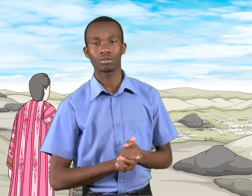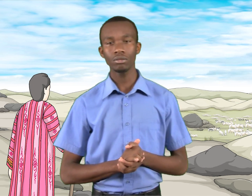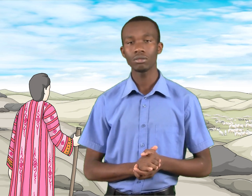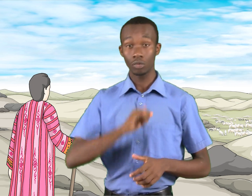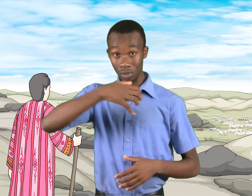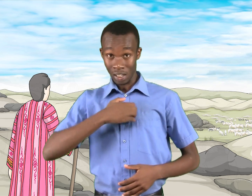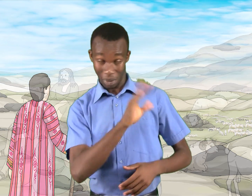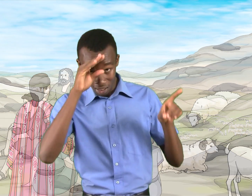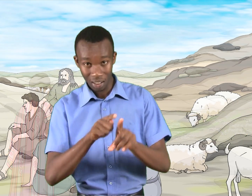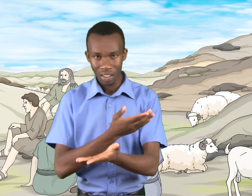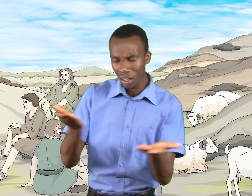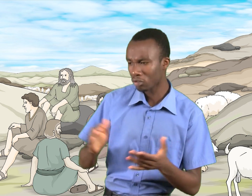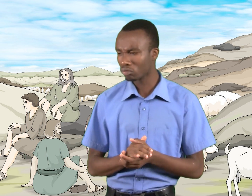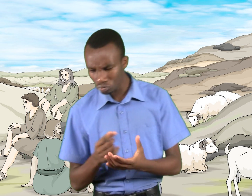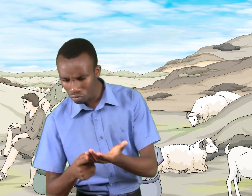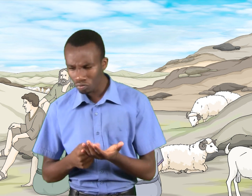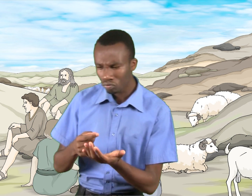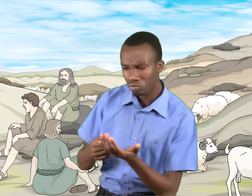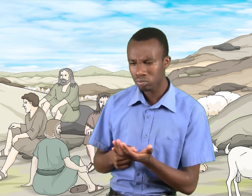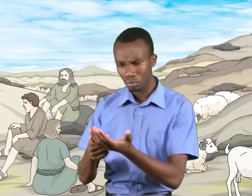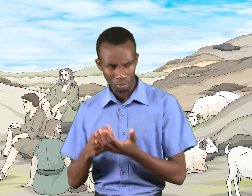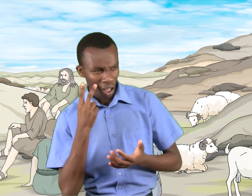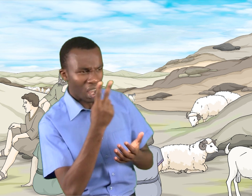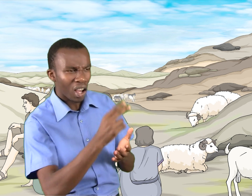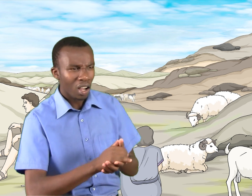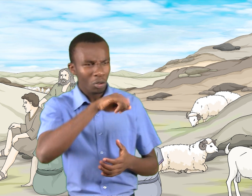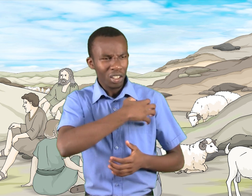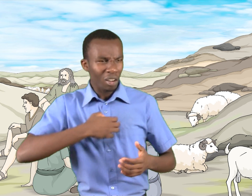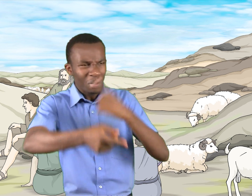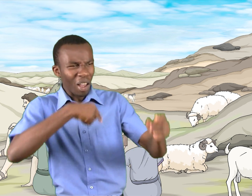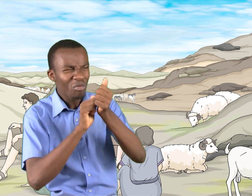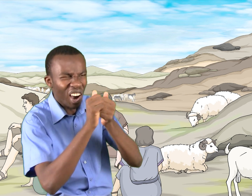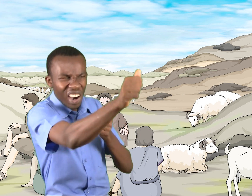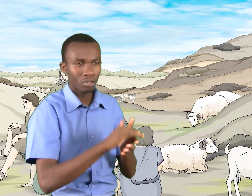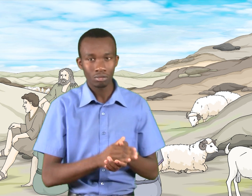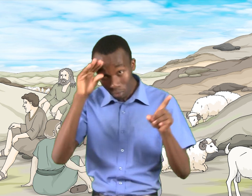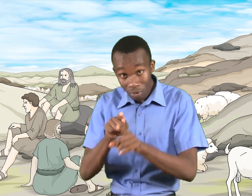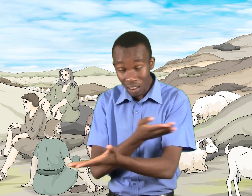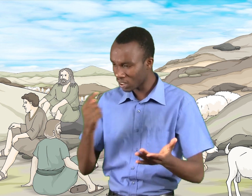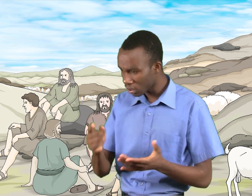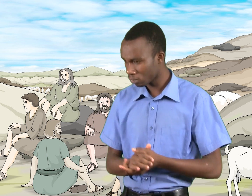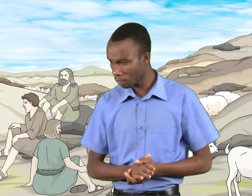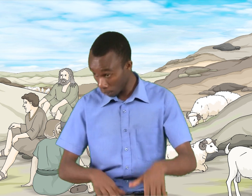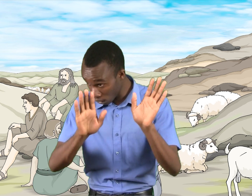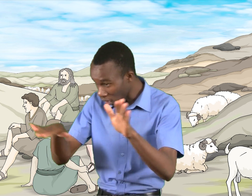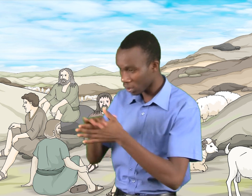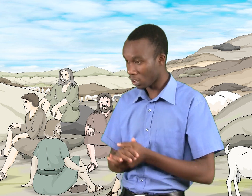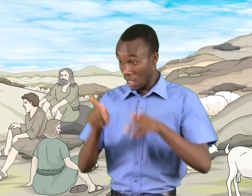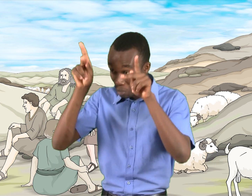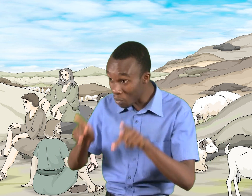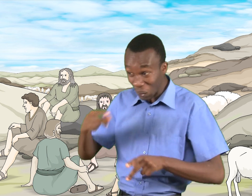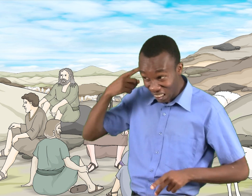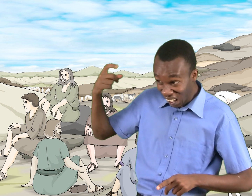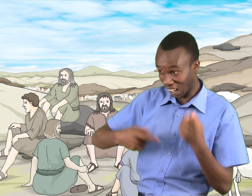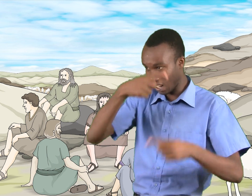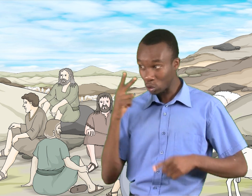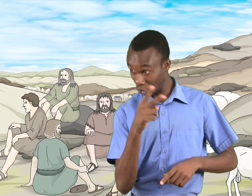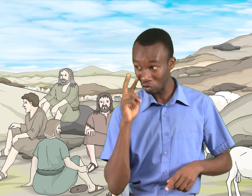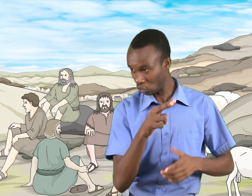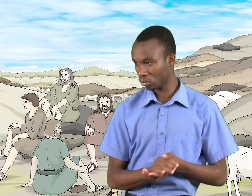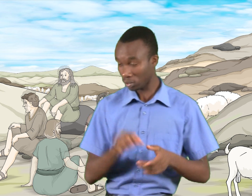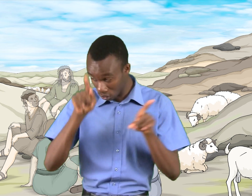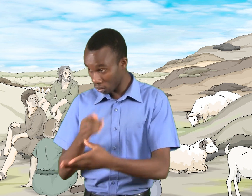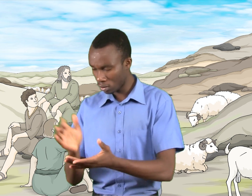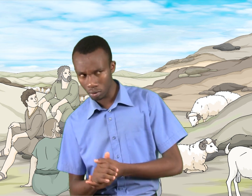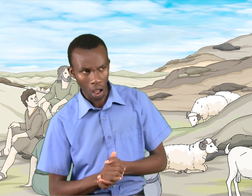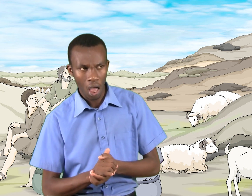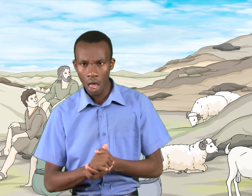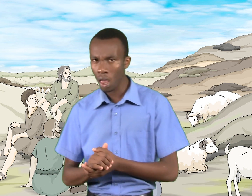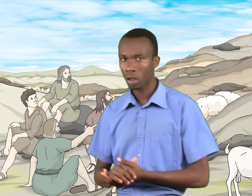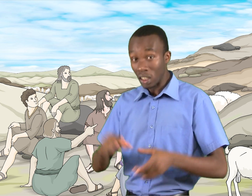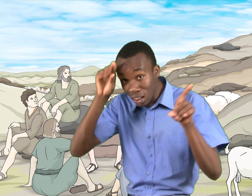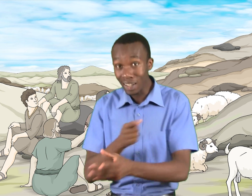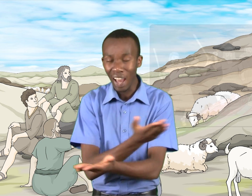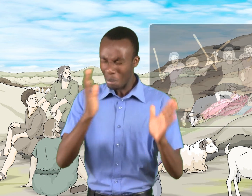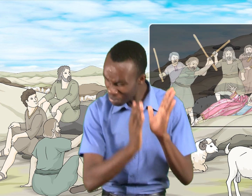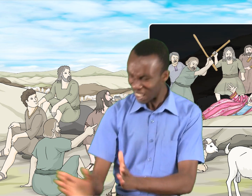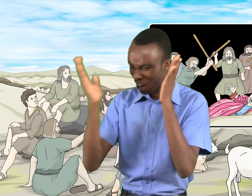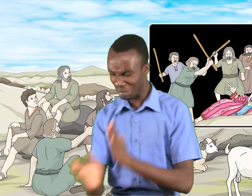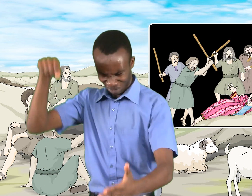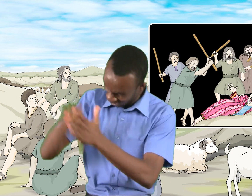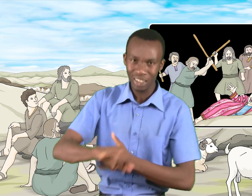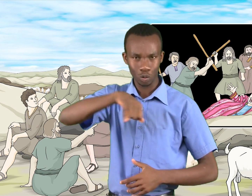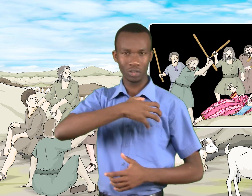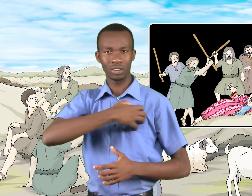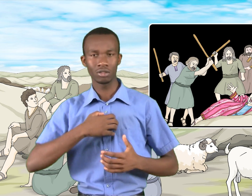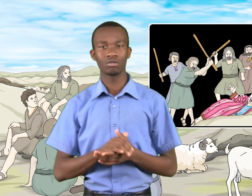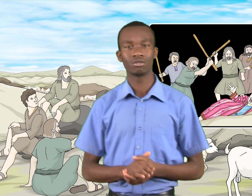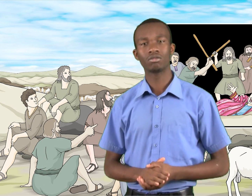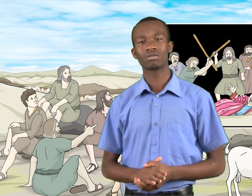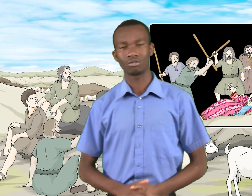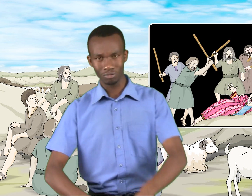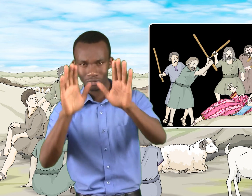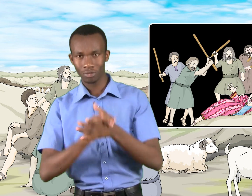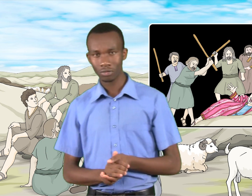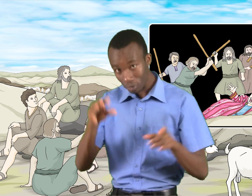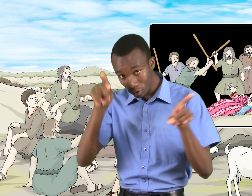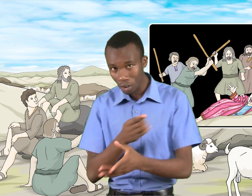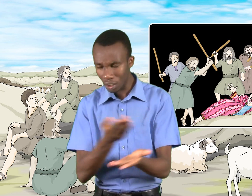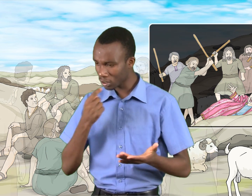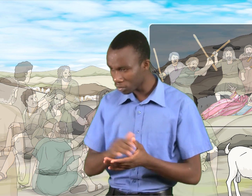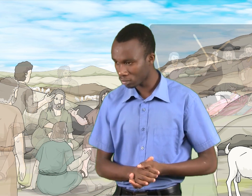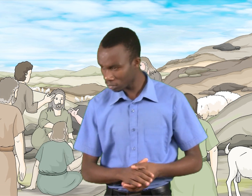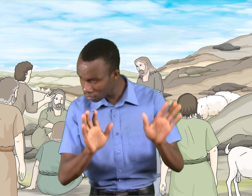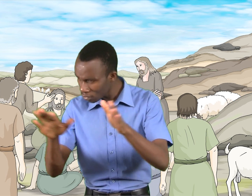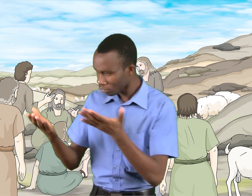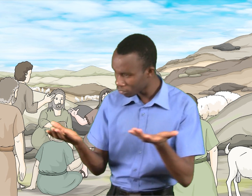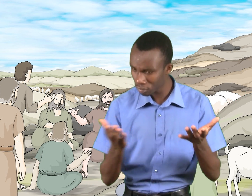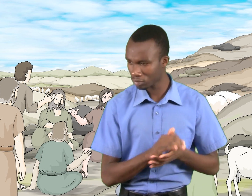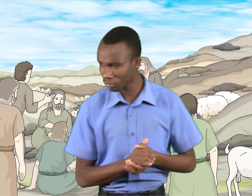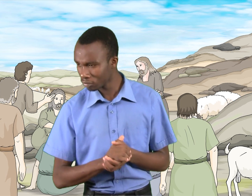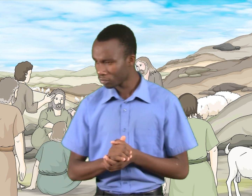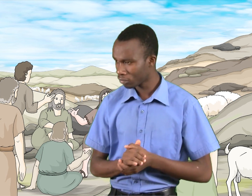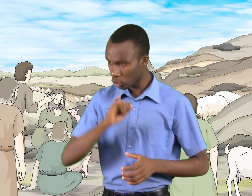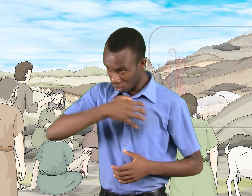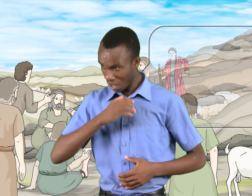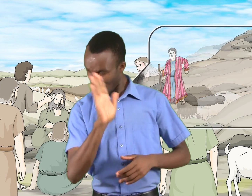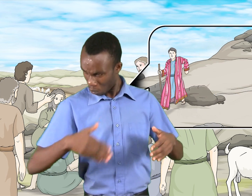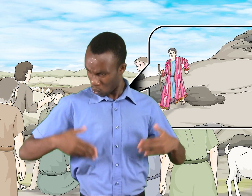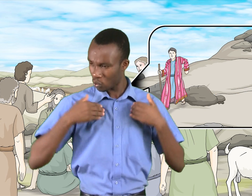Now Joseph’s brothers saw him in the distance, and before he arrived, they plotted to kill him.